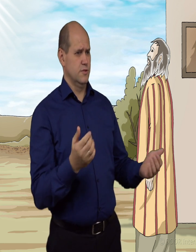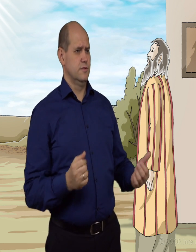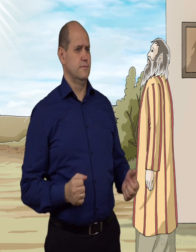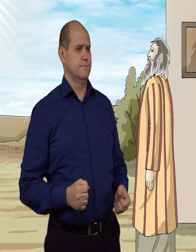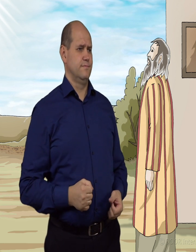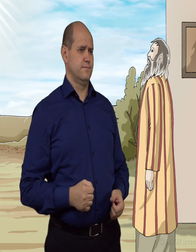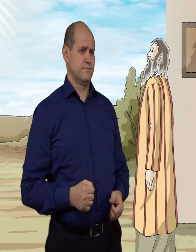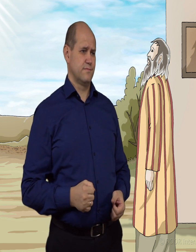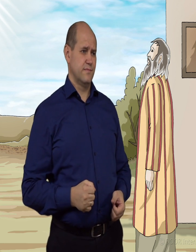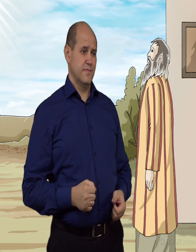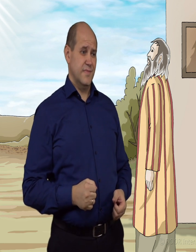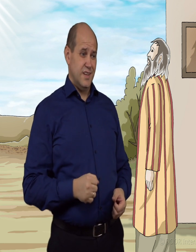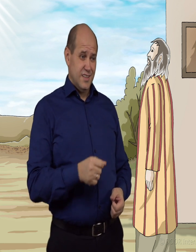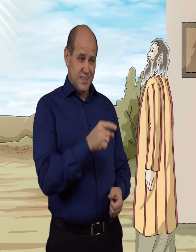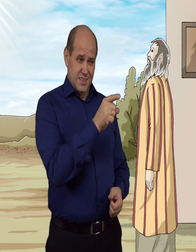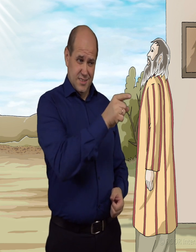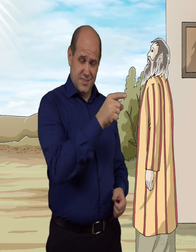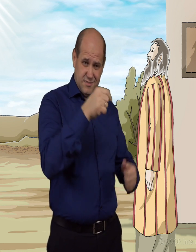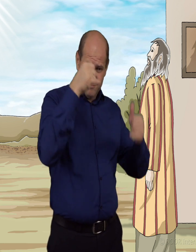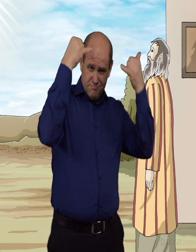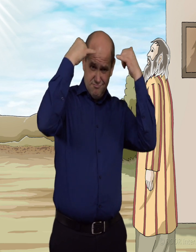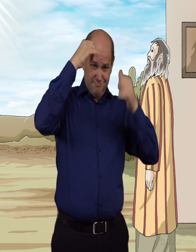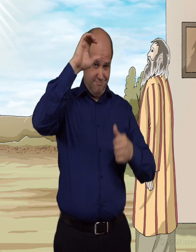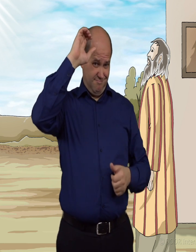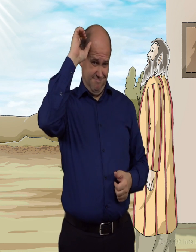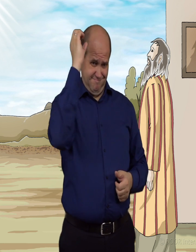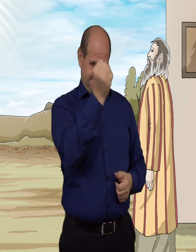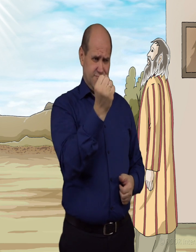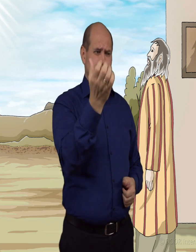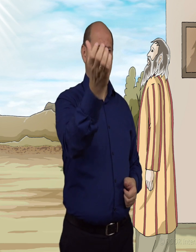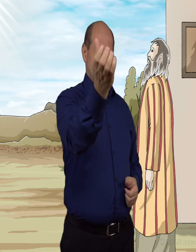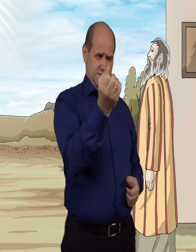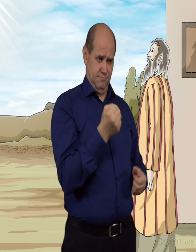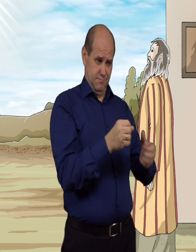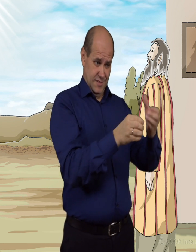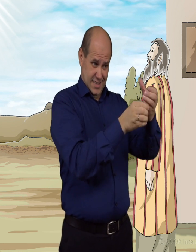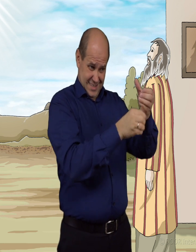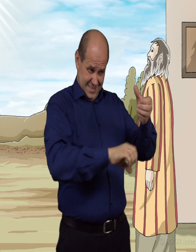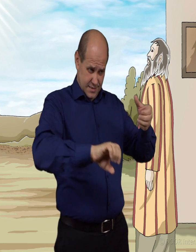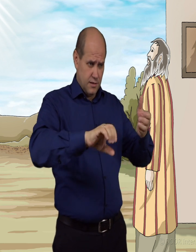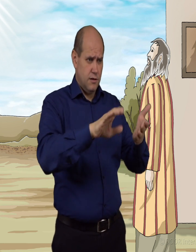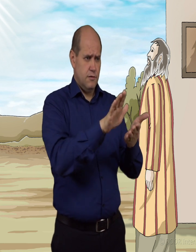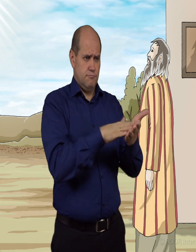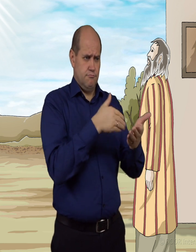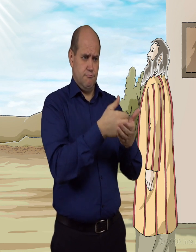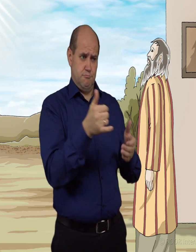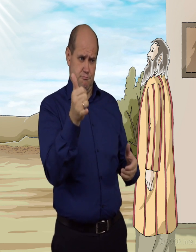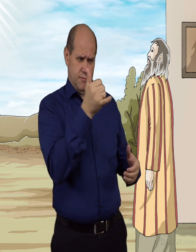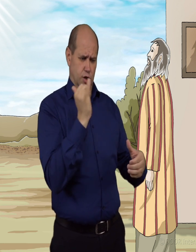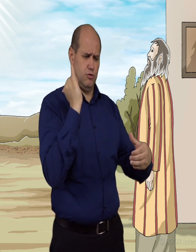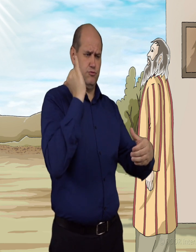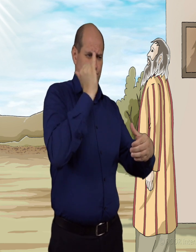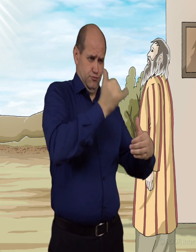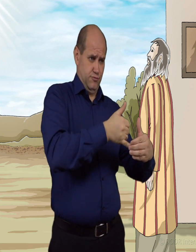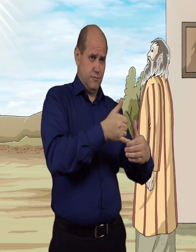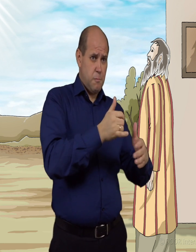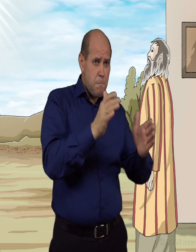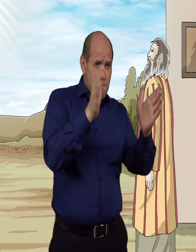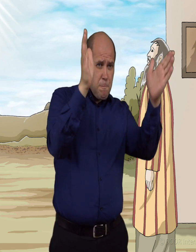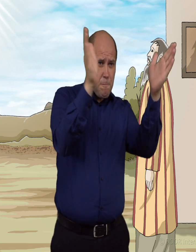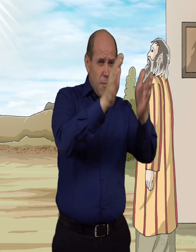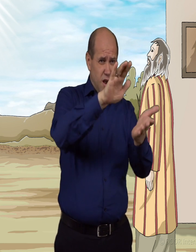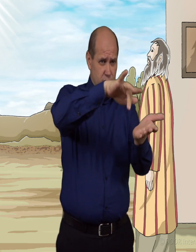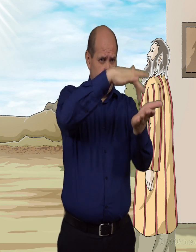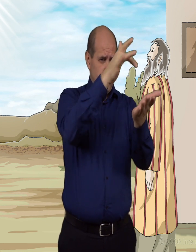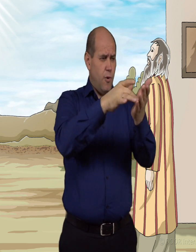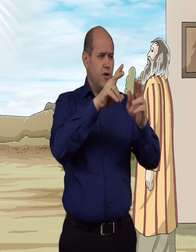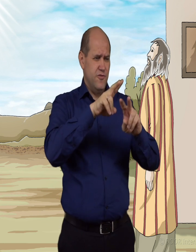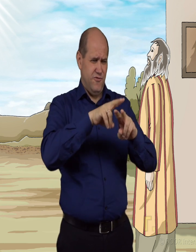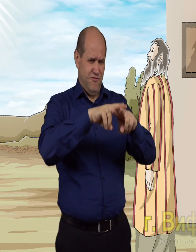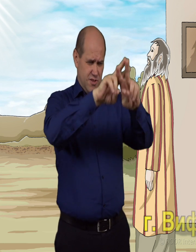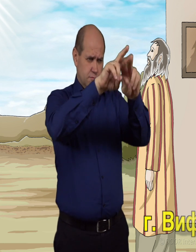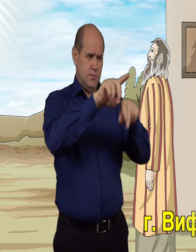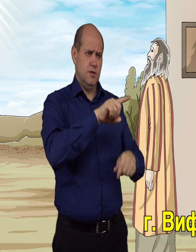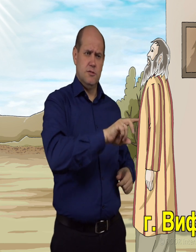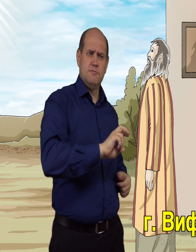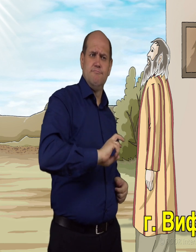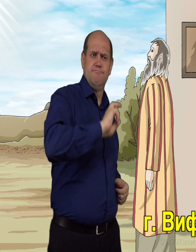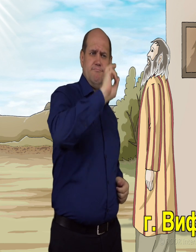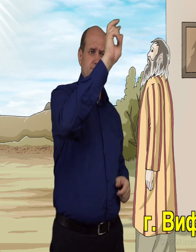Fill your horn with oil and go.